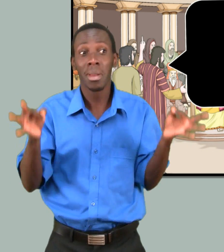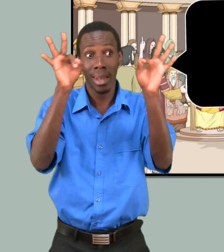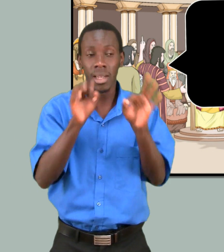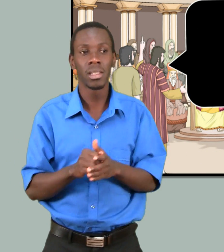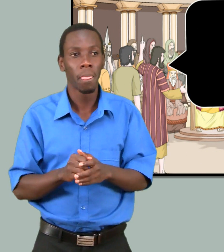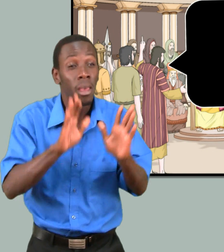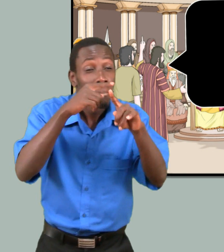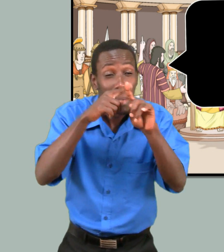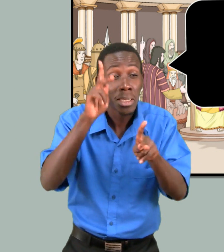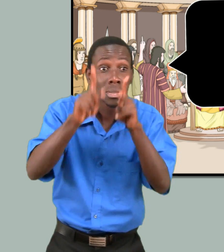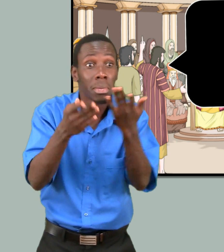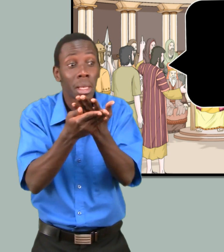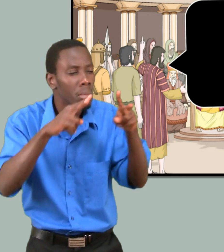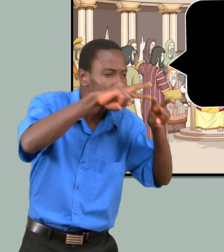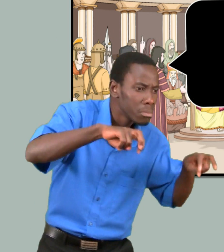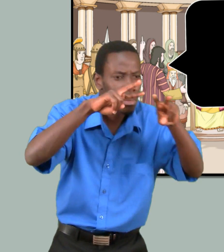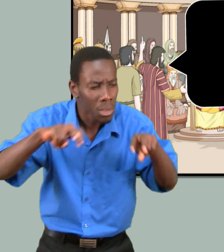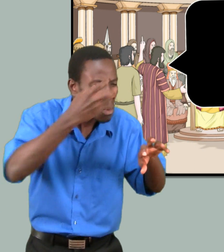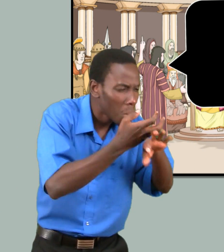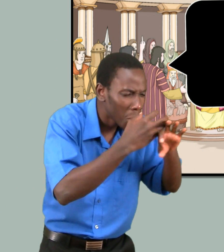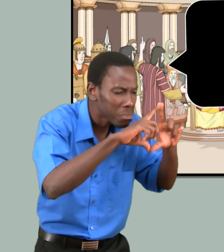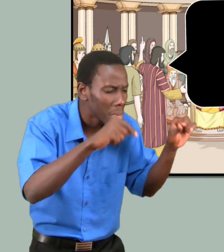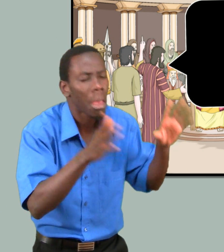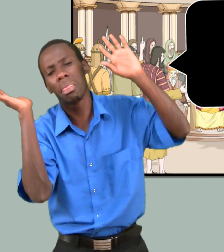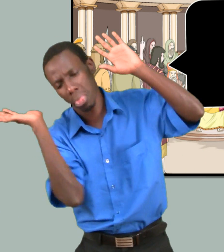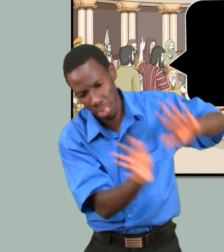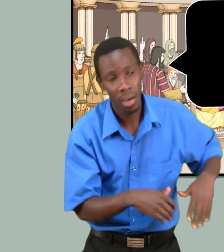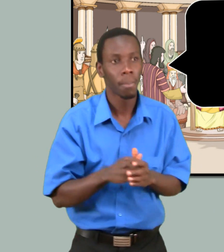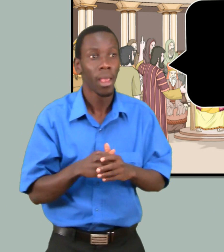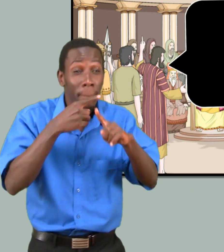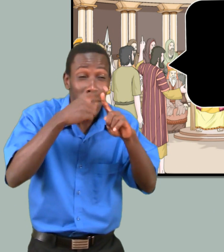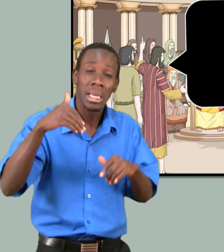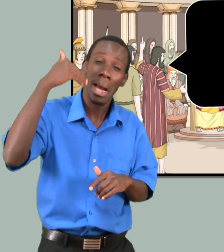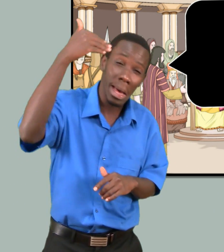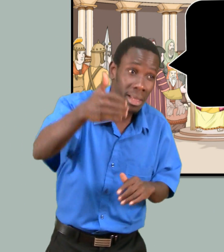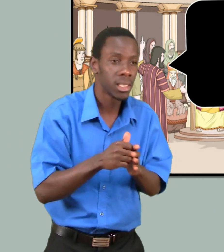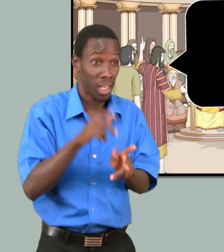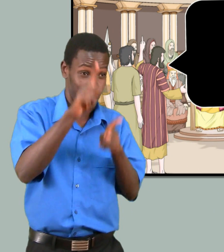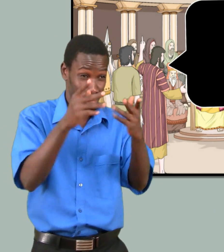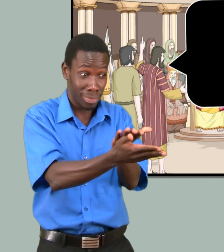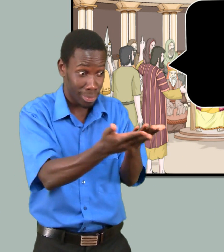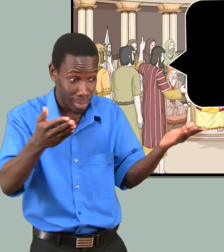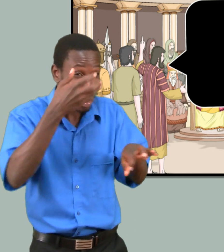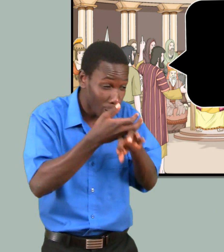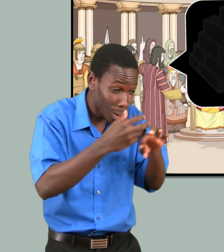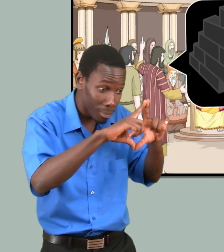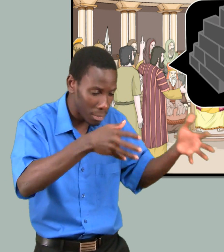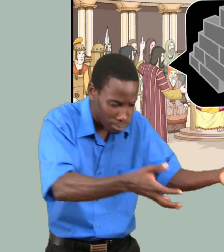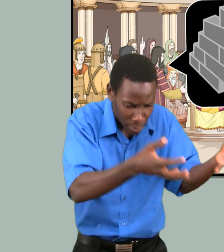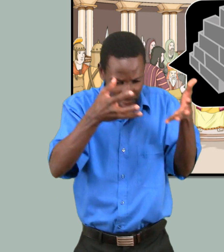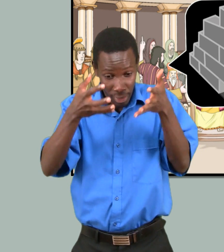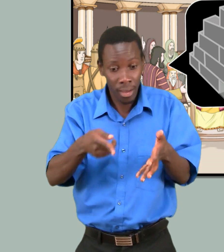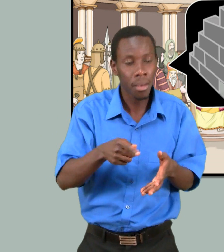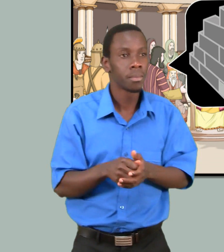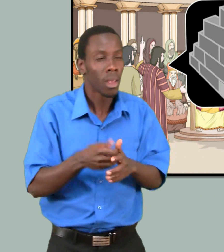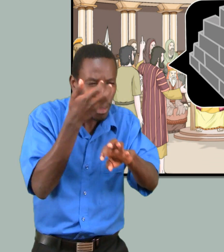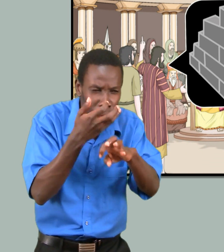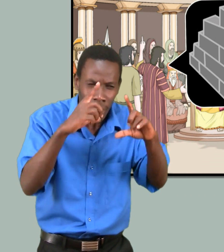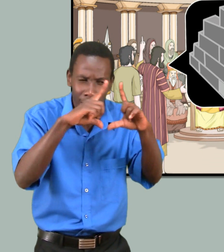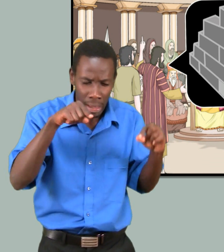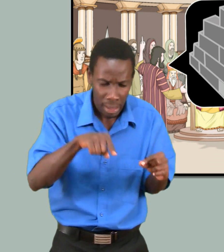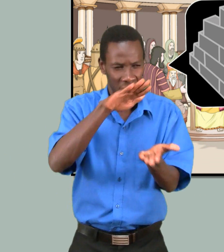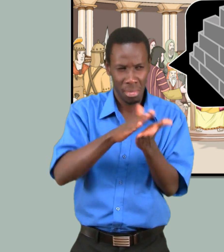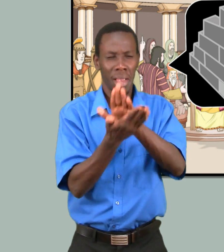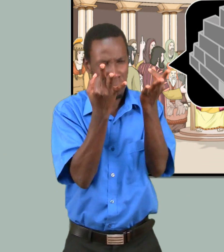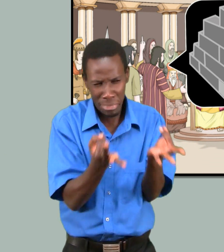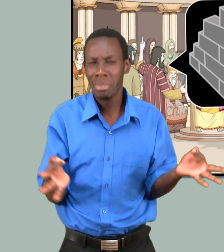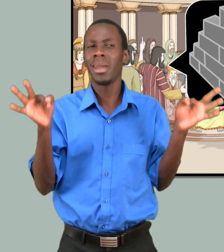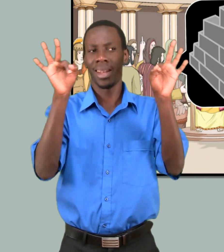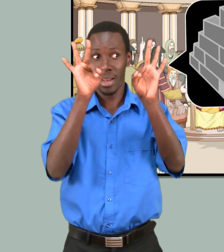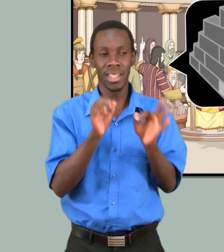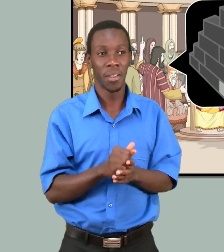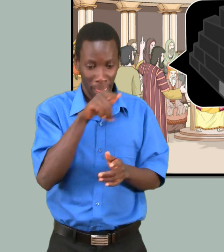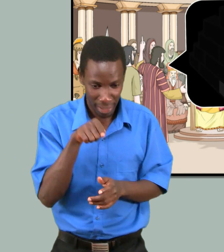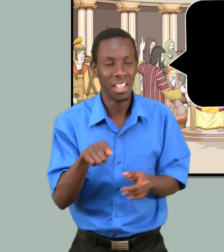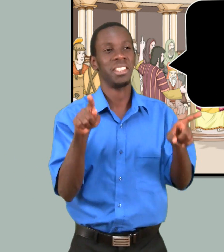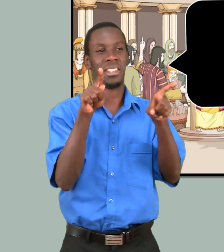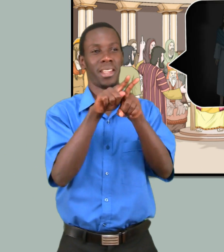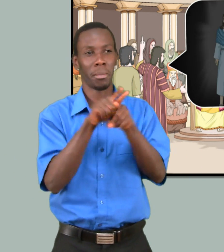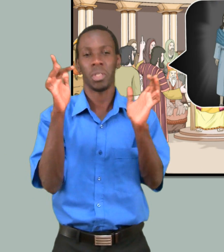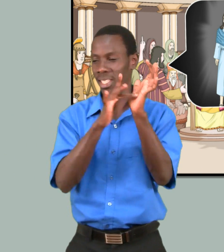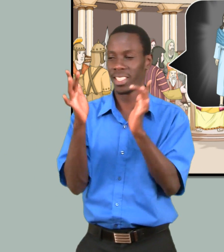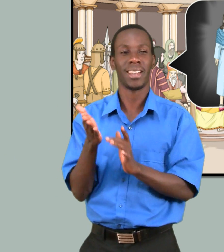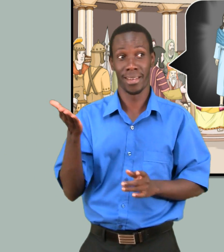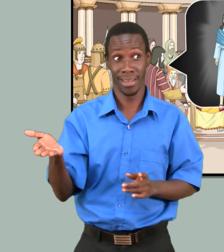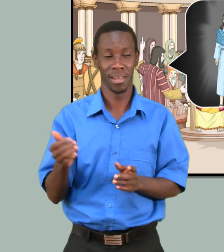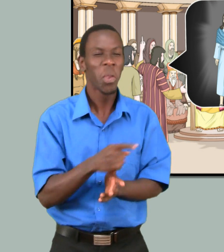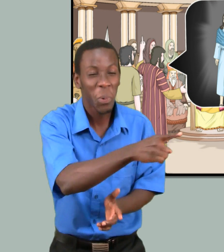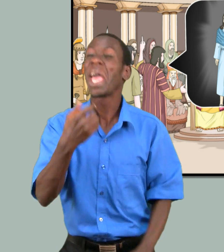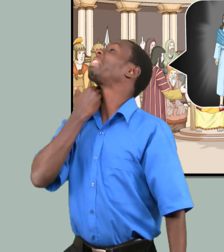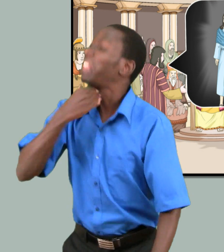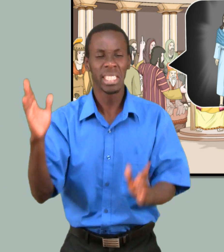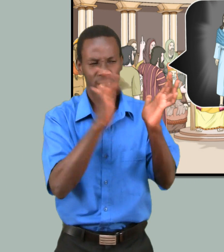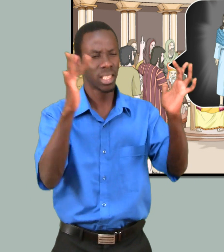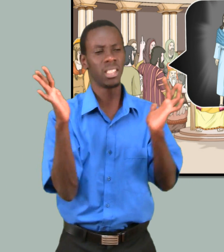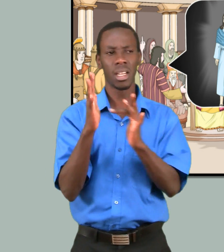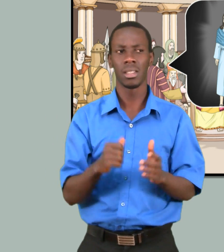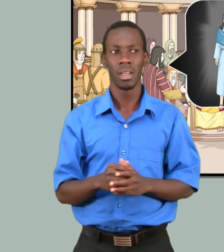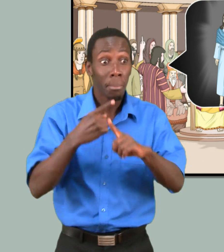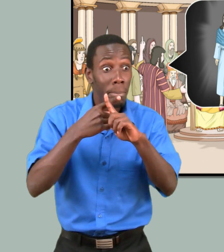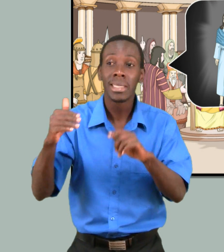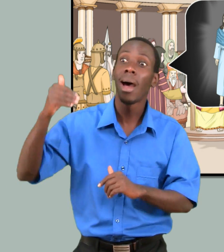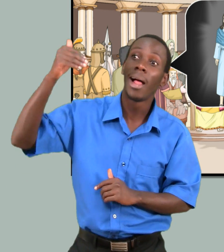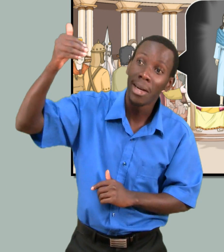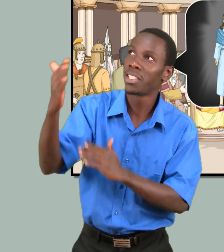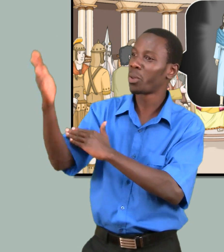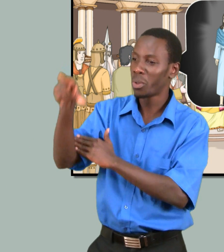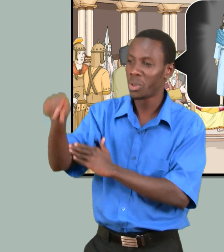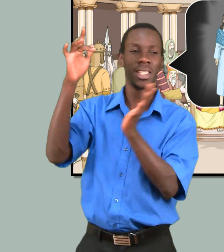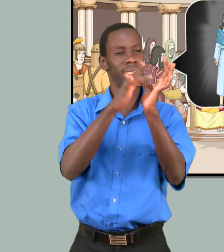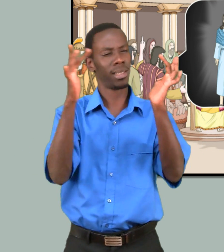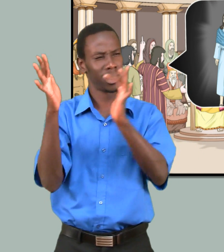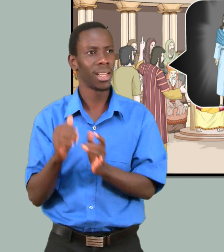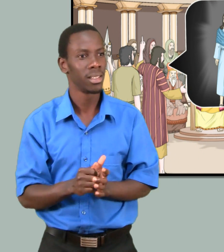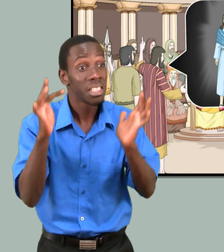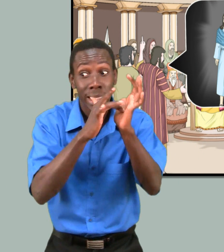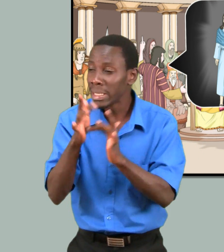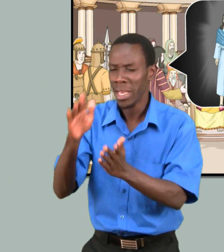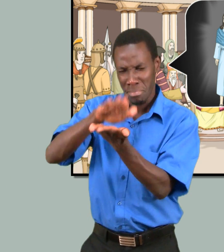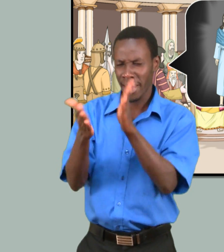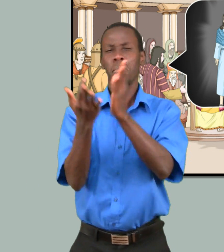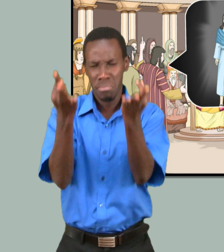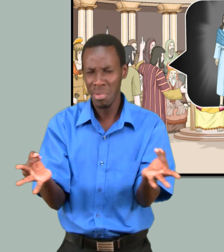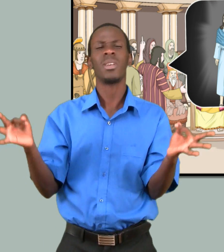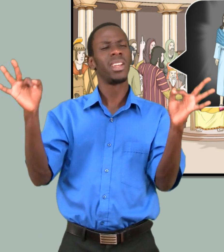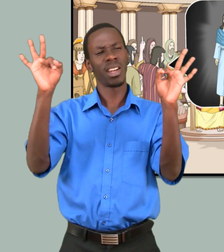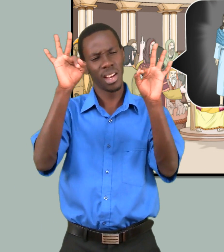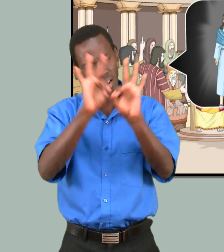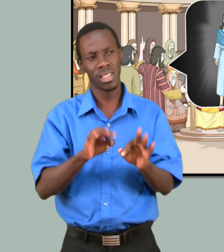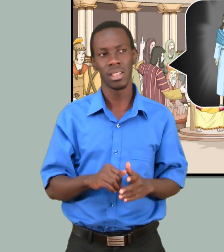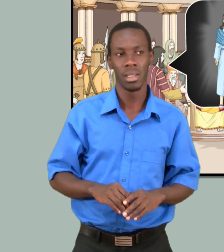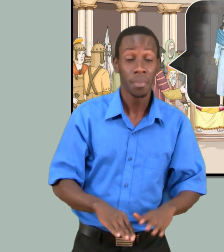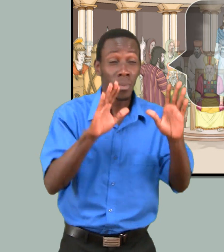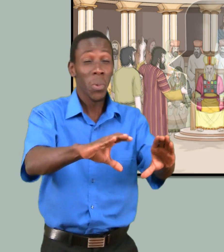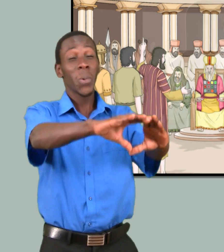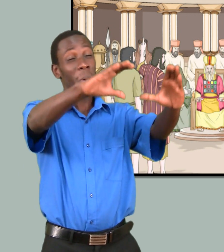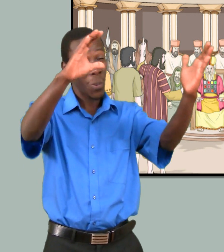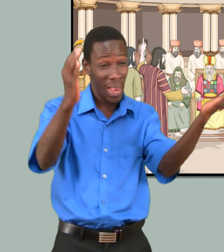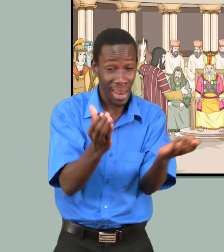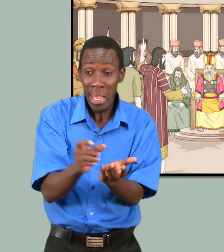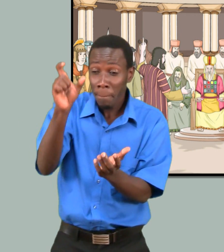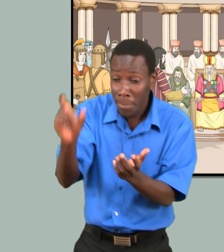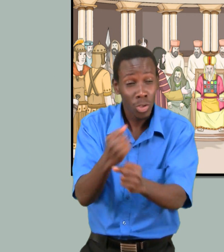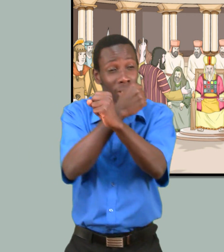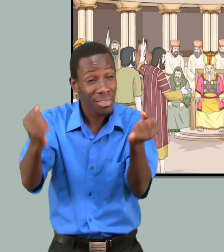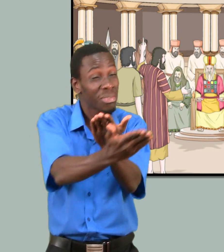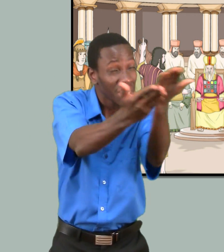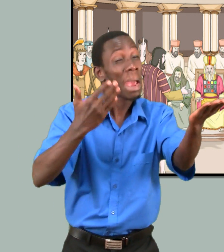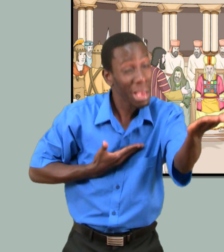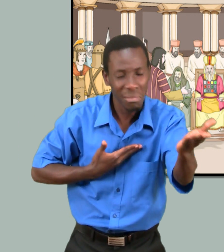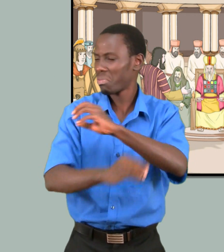Salvation exists in no one else, for there is no other name under heaven given to men by which we must be saved.”